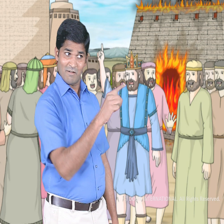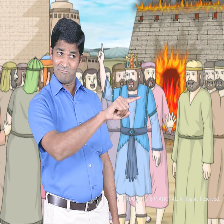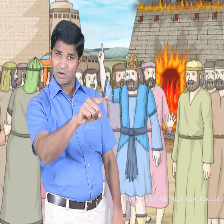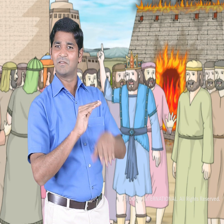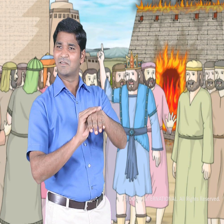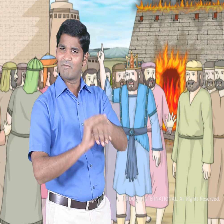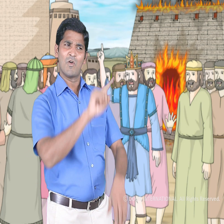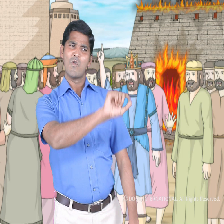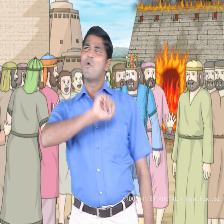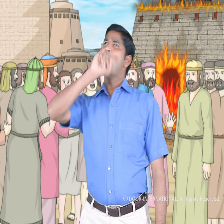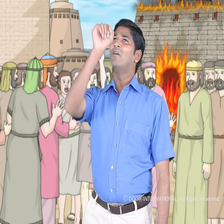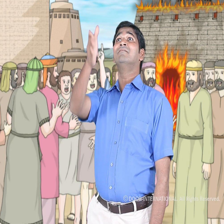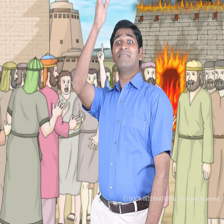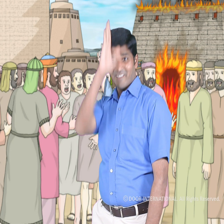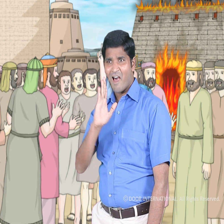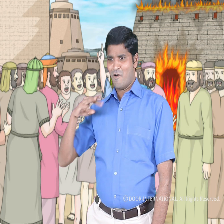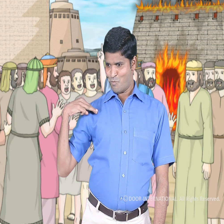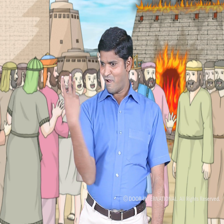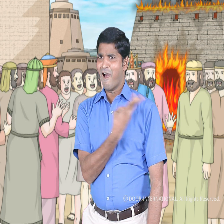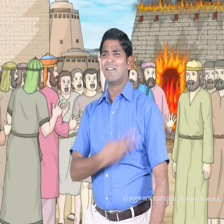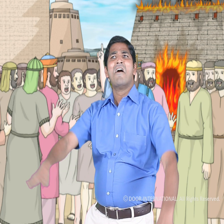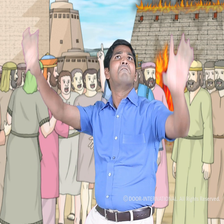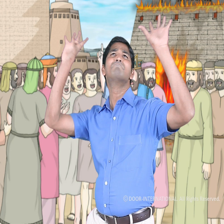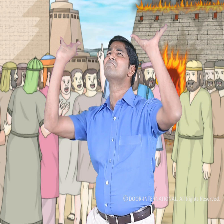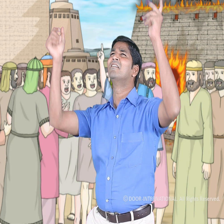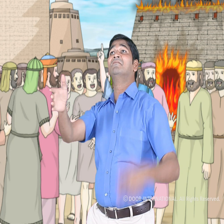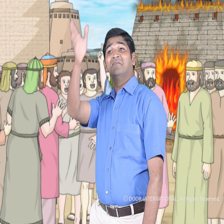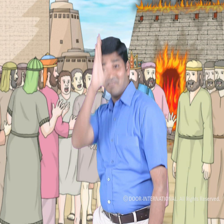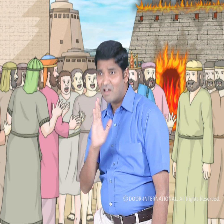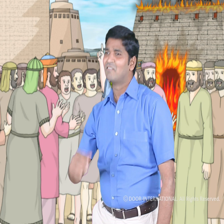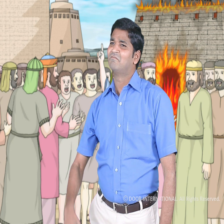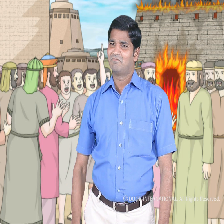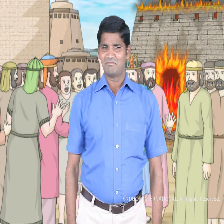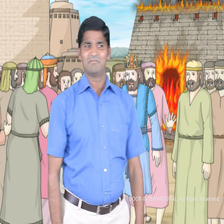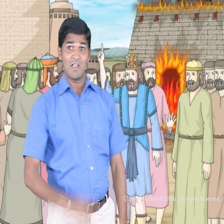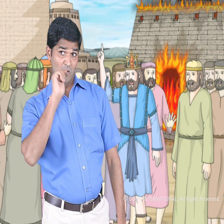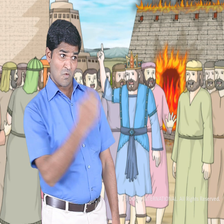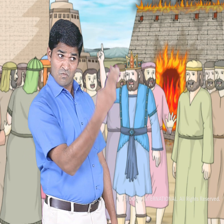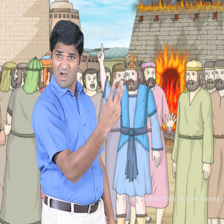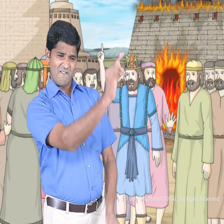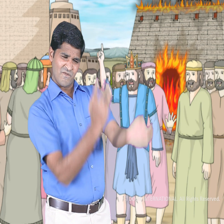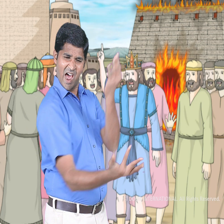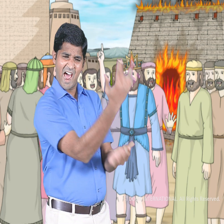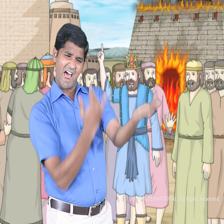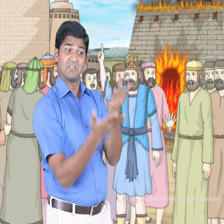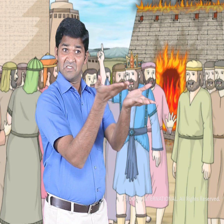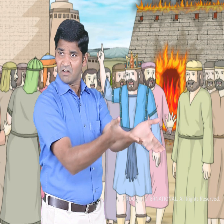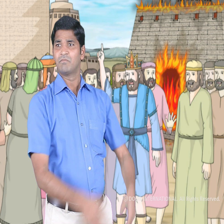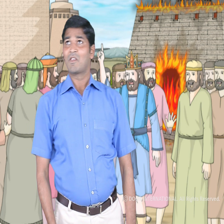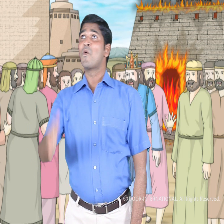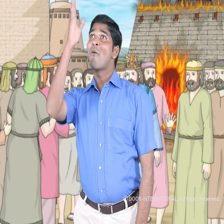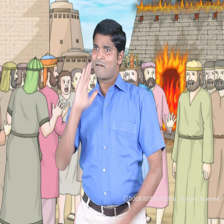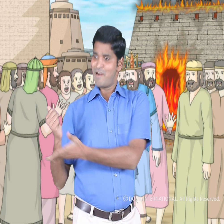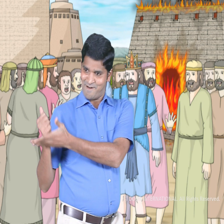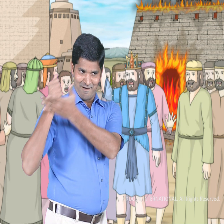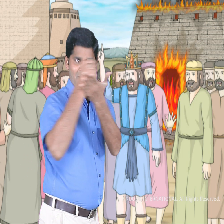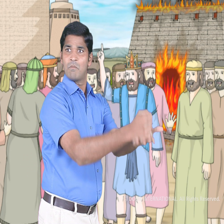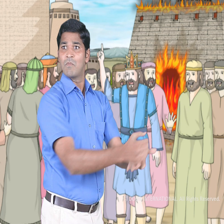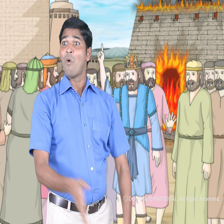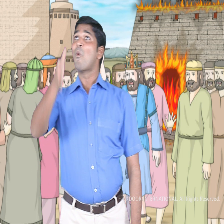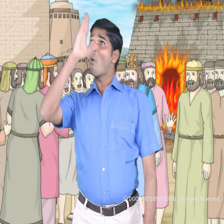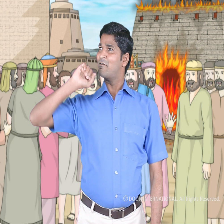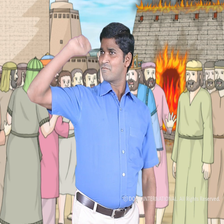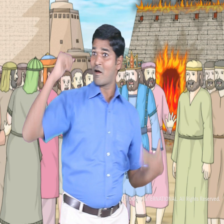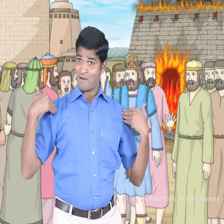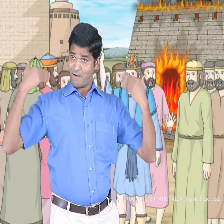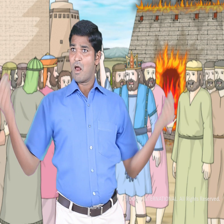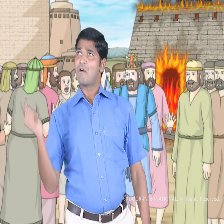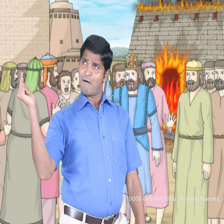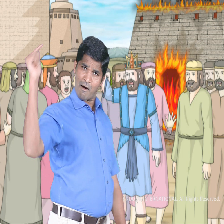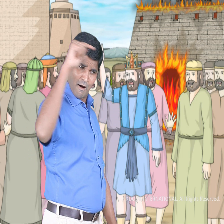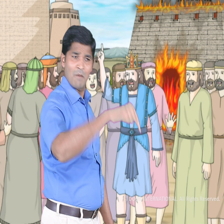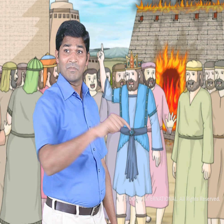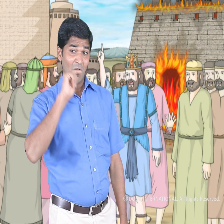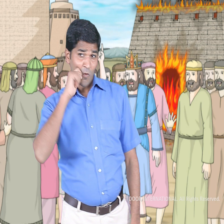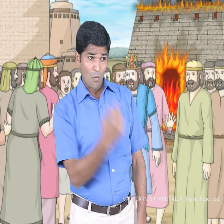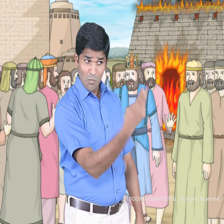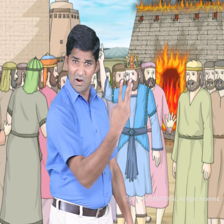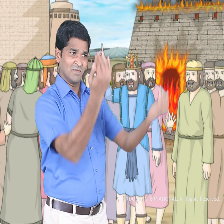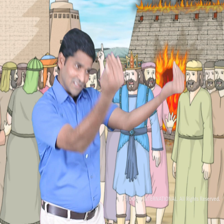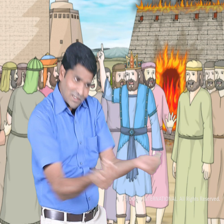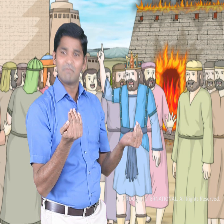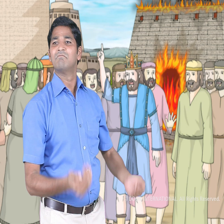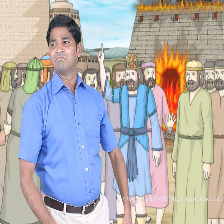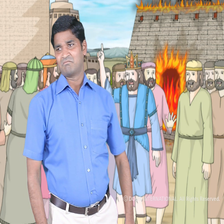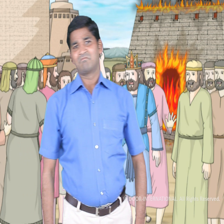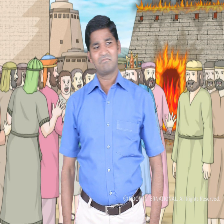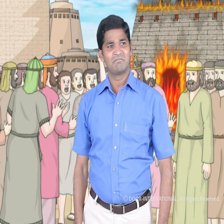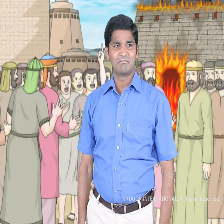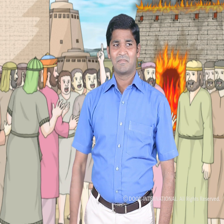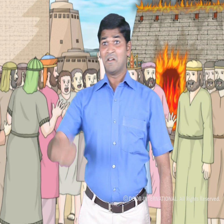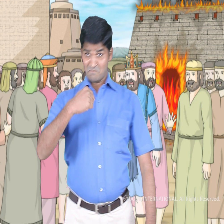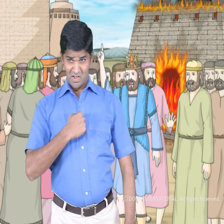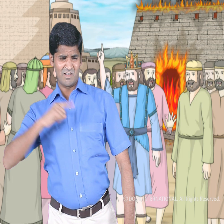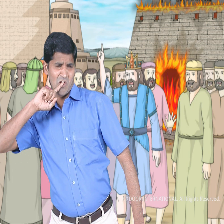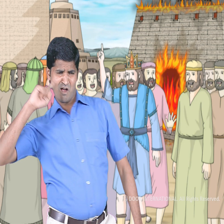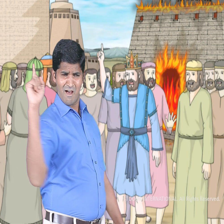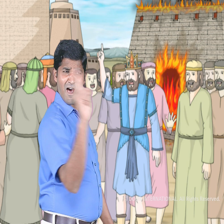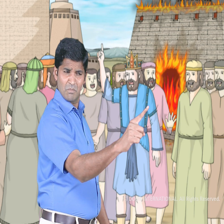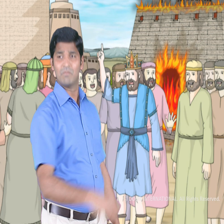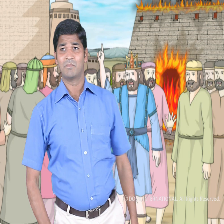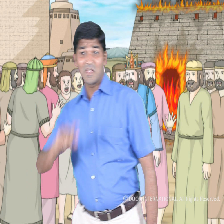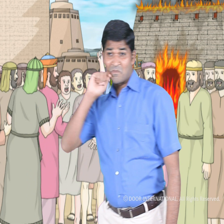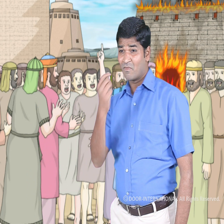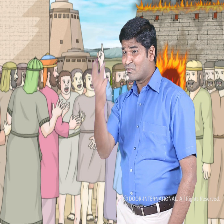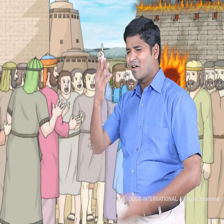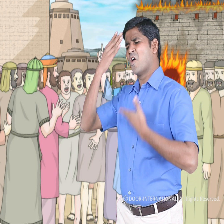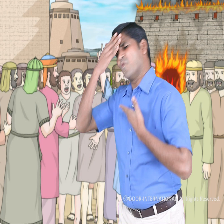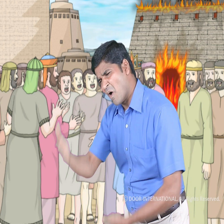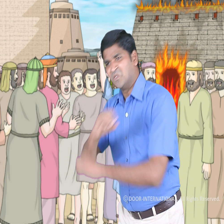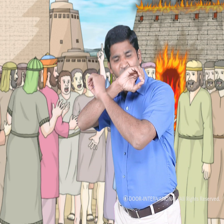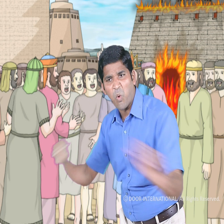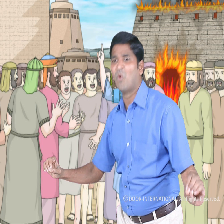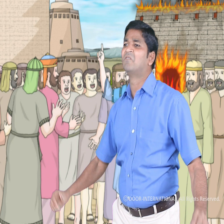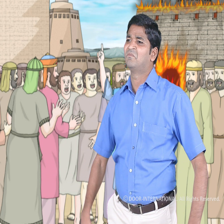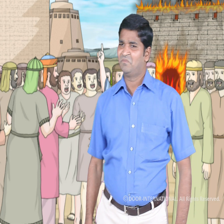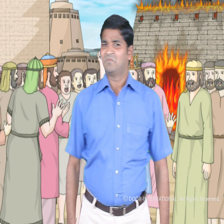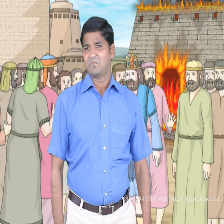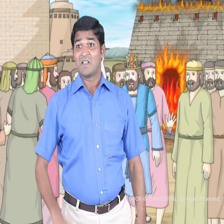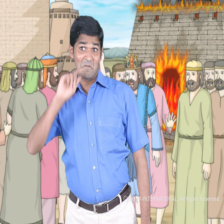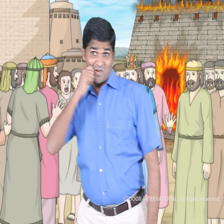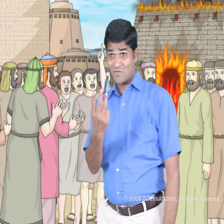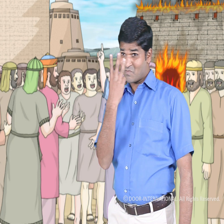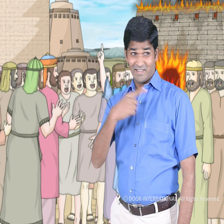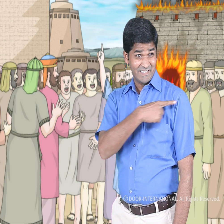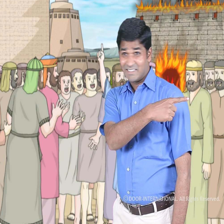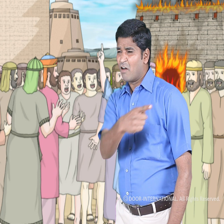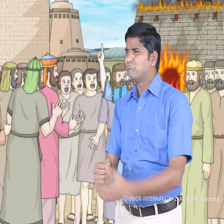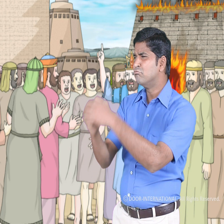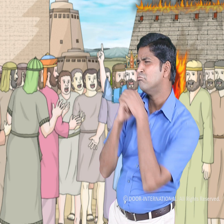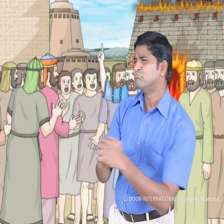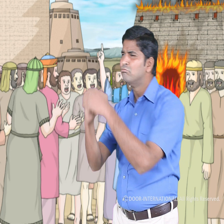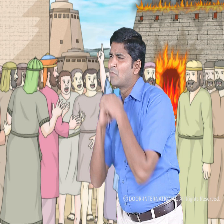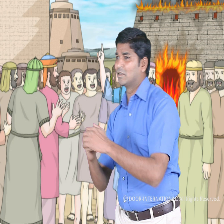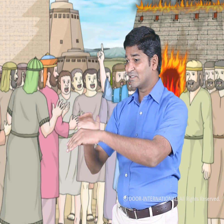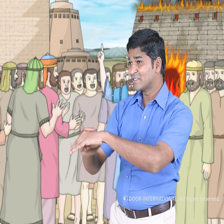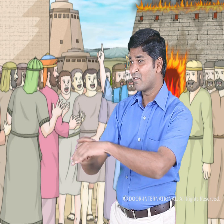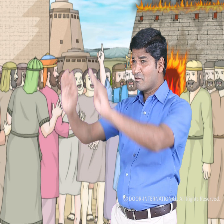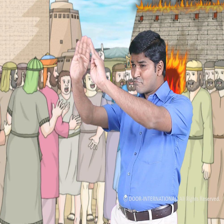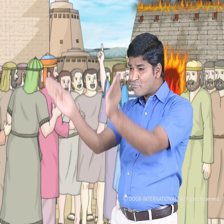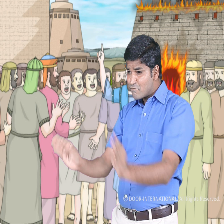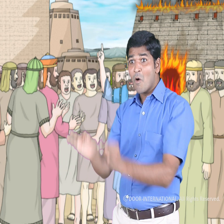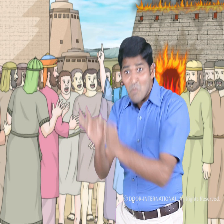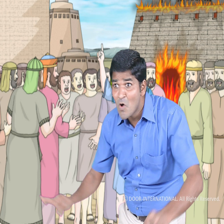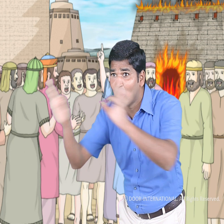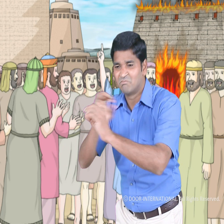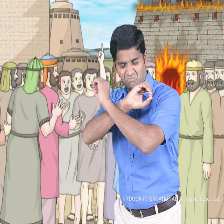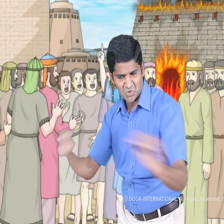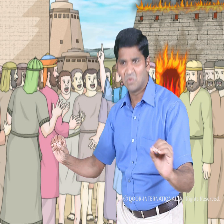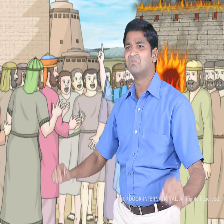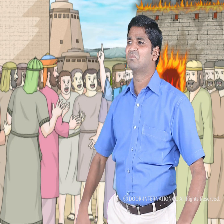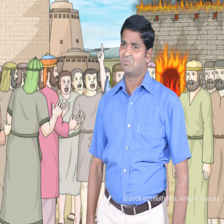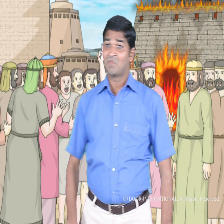Nebuchadnezzar declared, “Blessed be the God of Shadrach, Meshach, and Abednego, who has sent His angel and delivered His servants who trusted in Him.